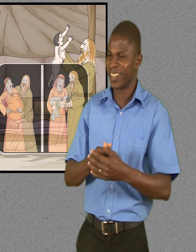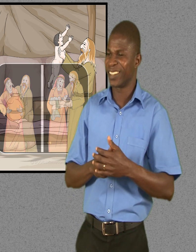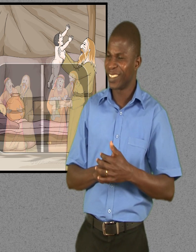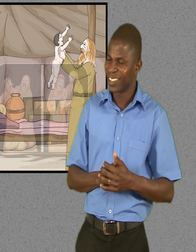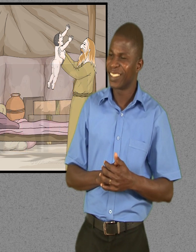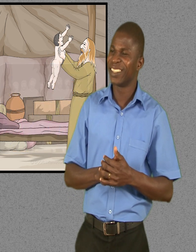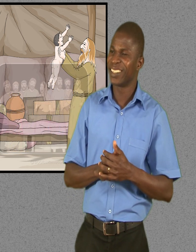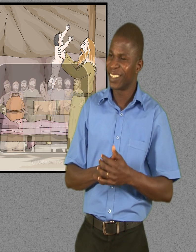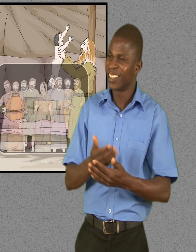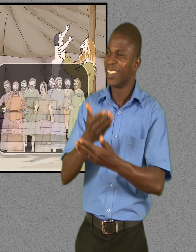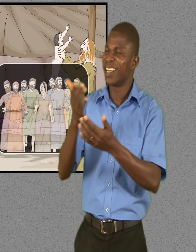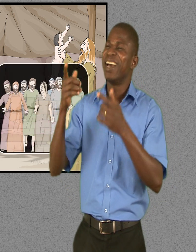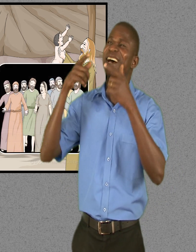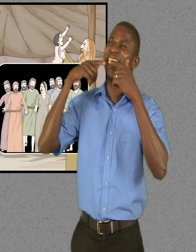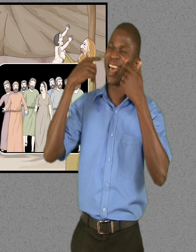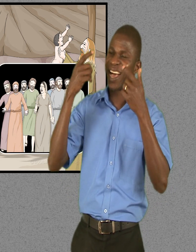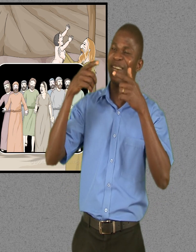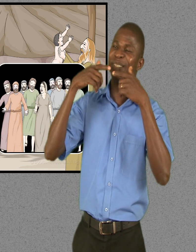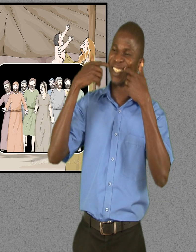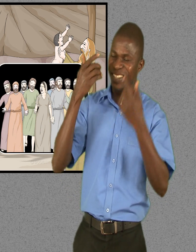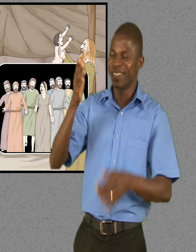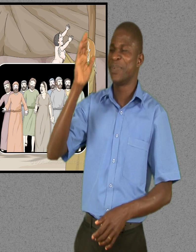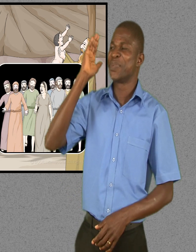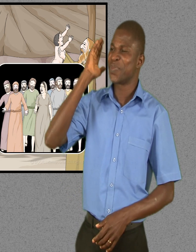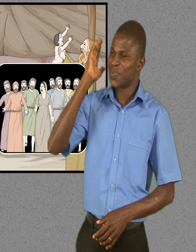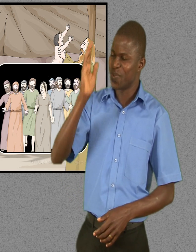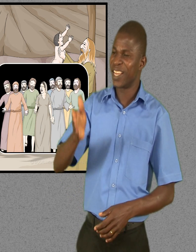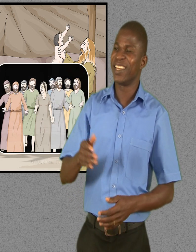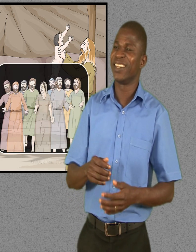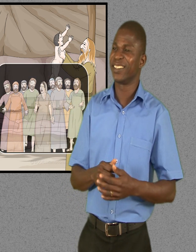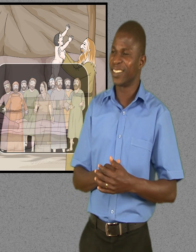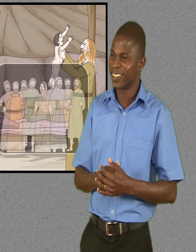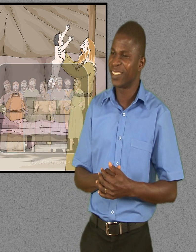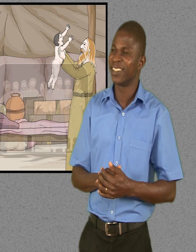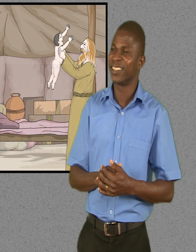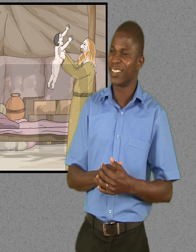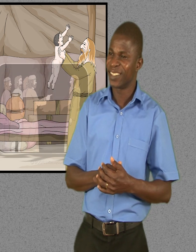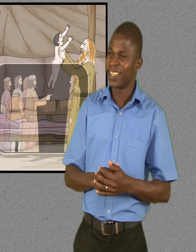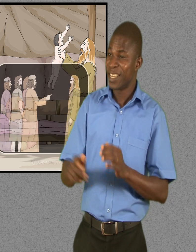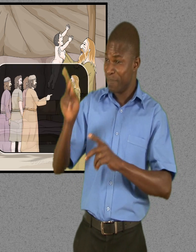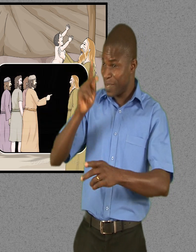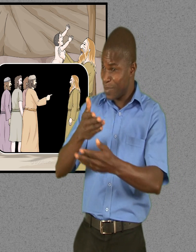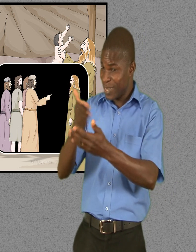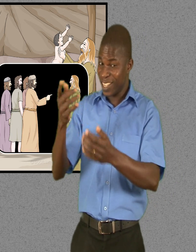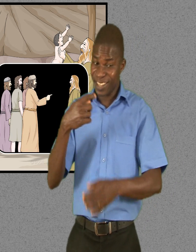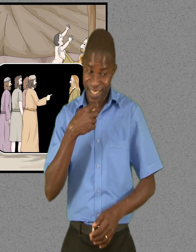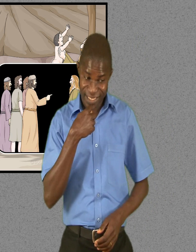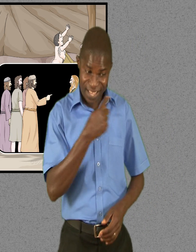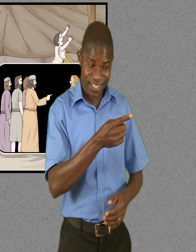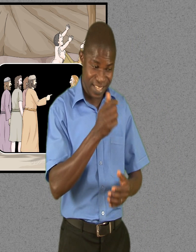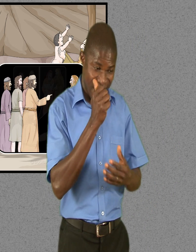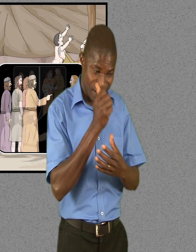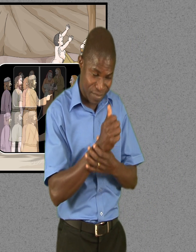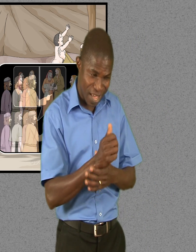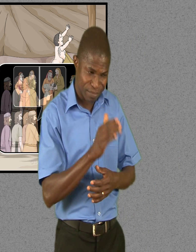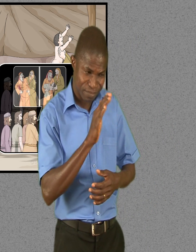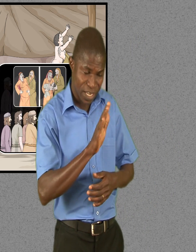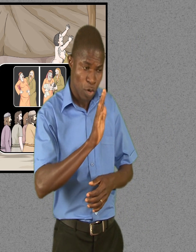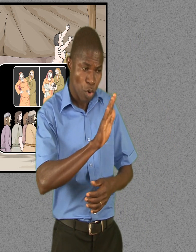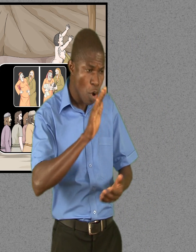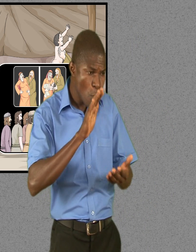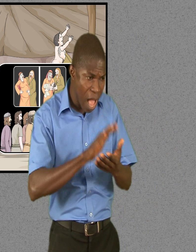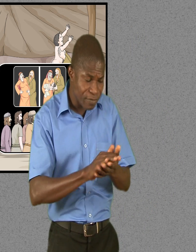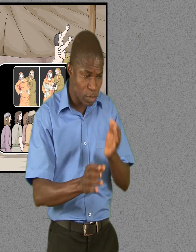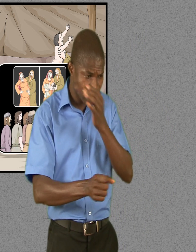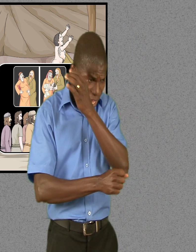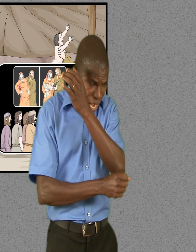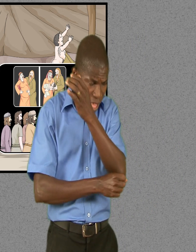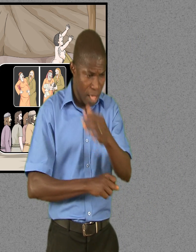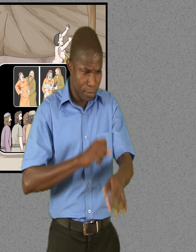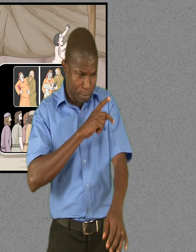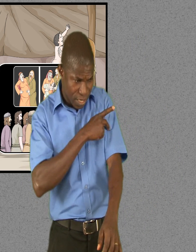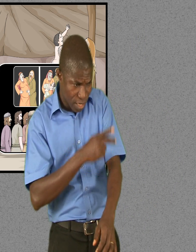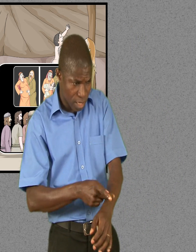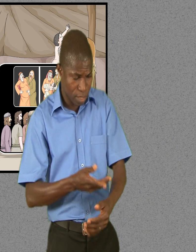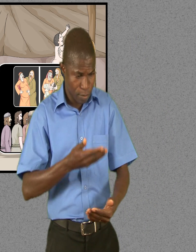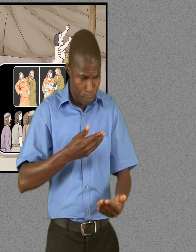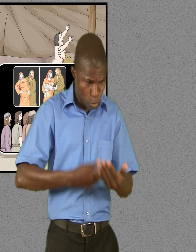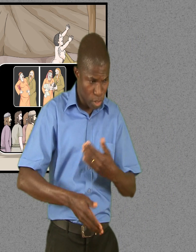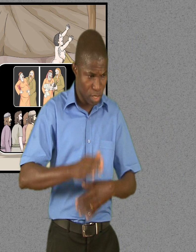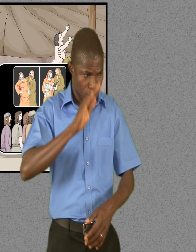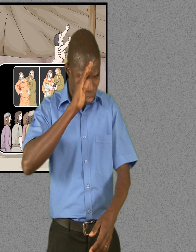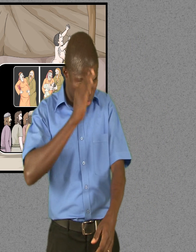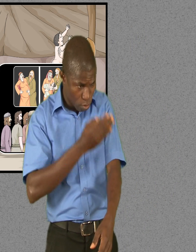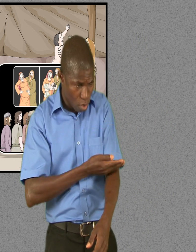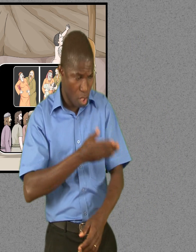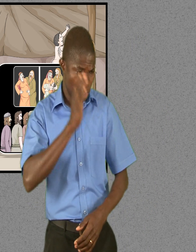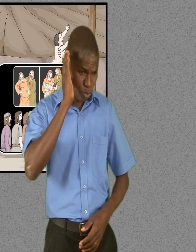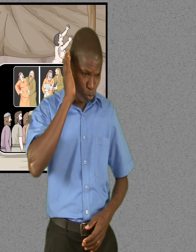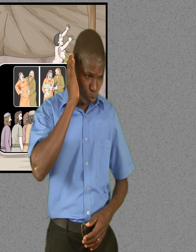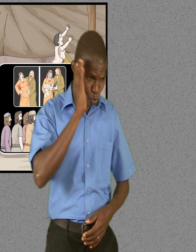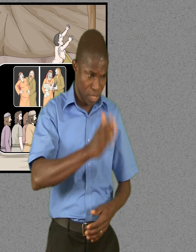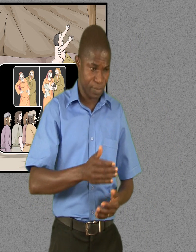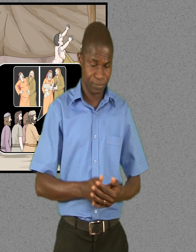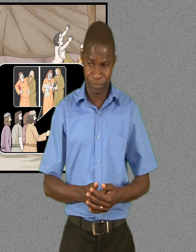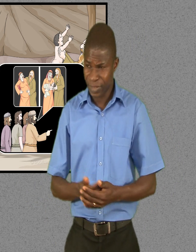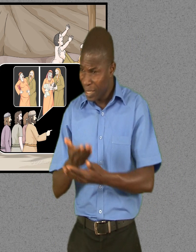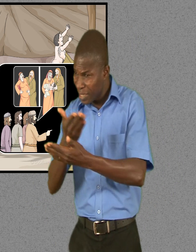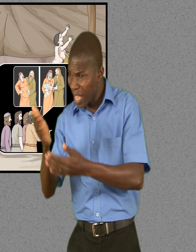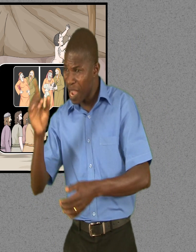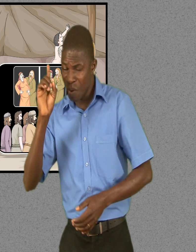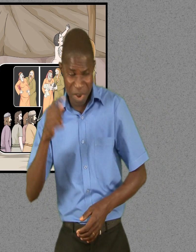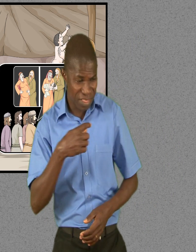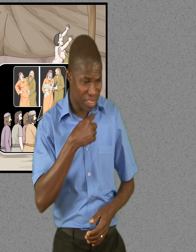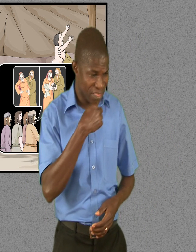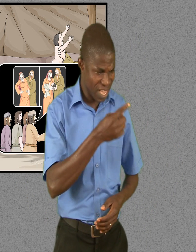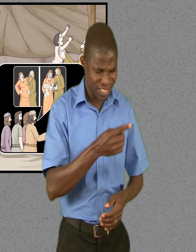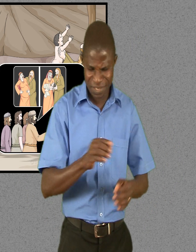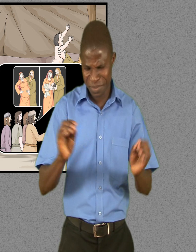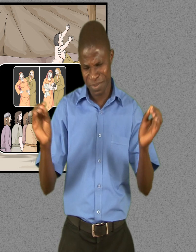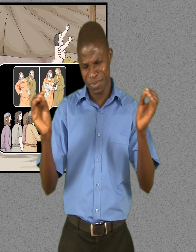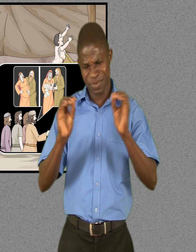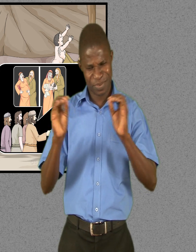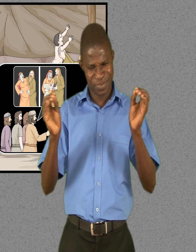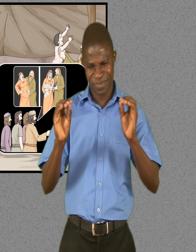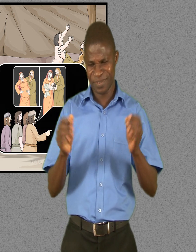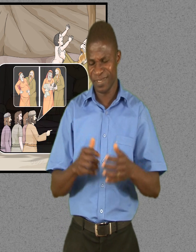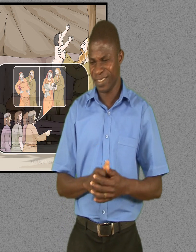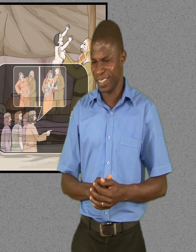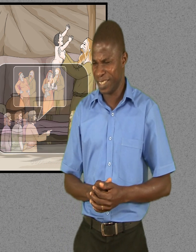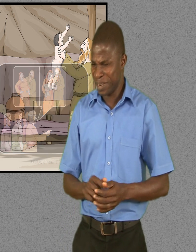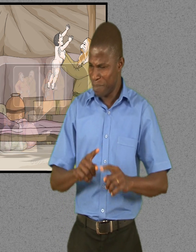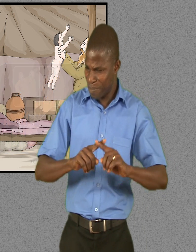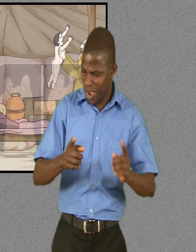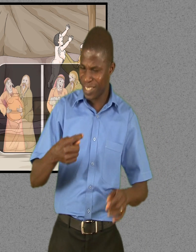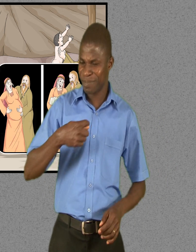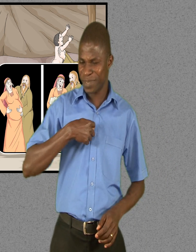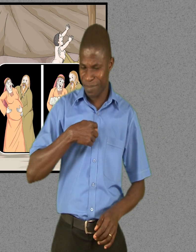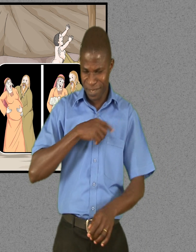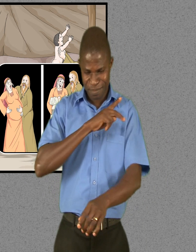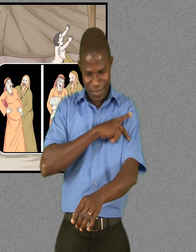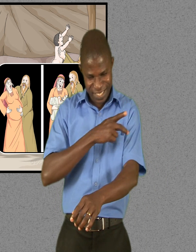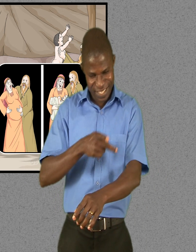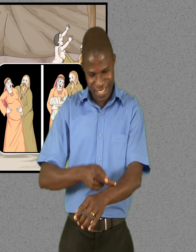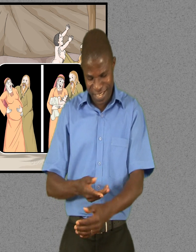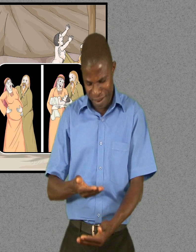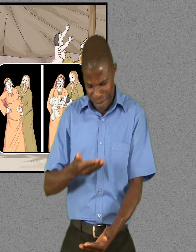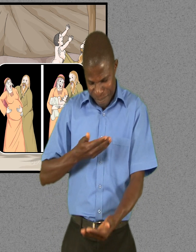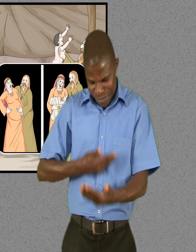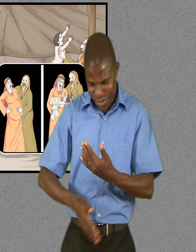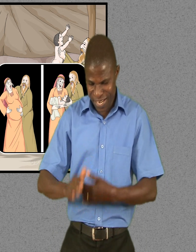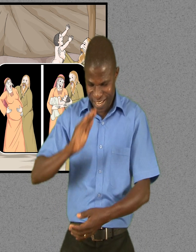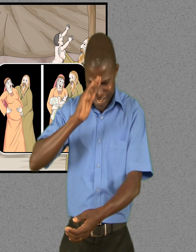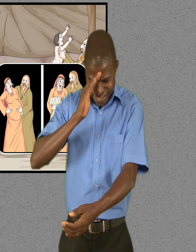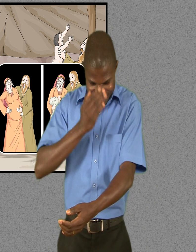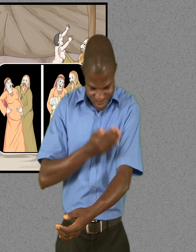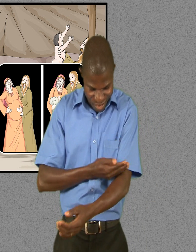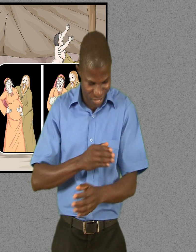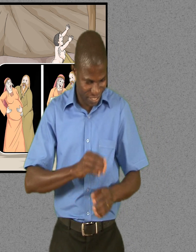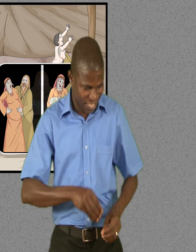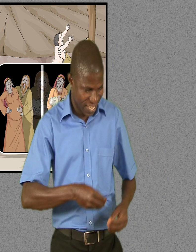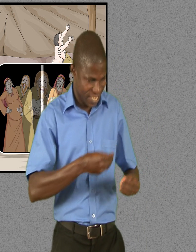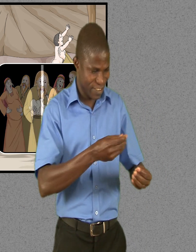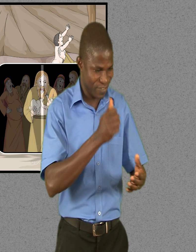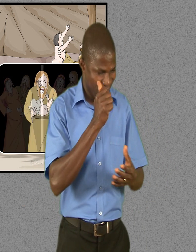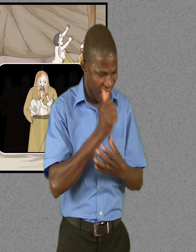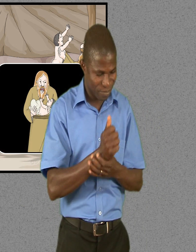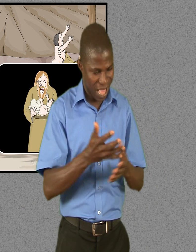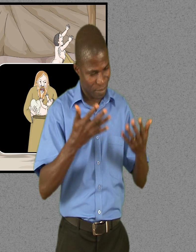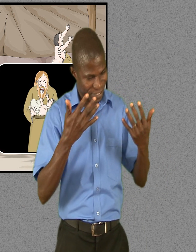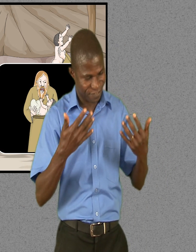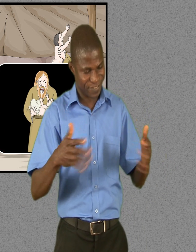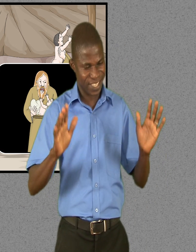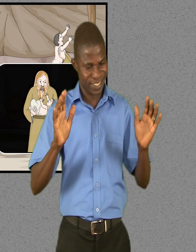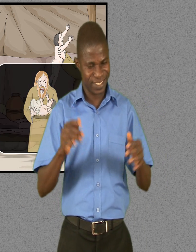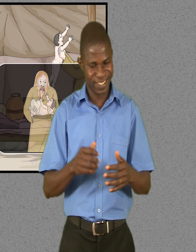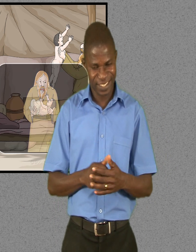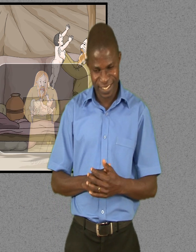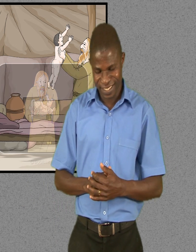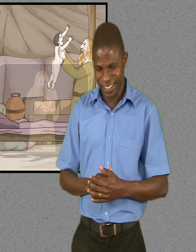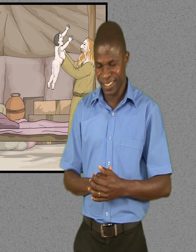She added, “Who would have told Abraham that Sarah would nurse children?